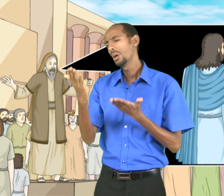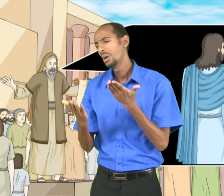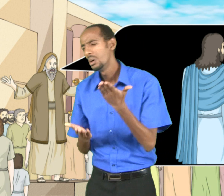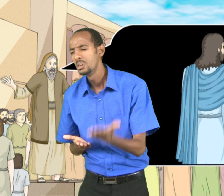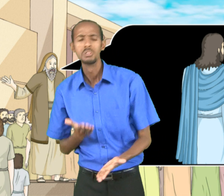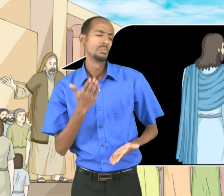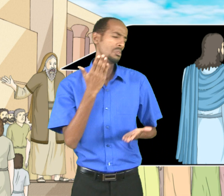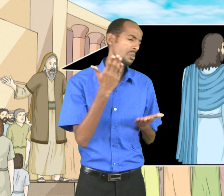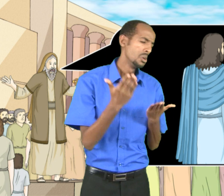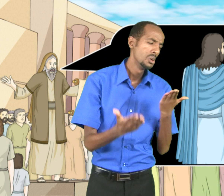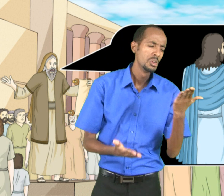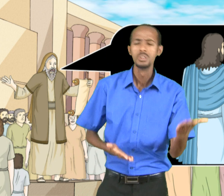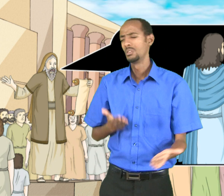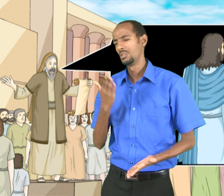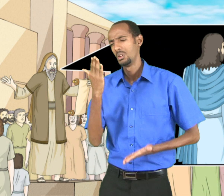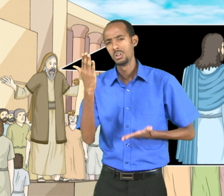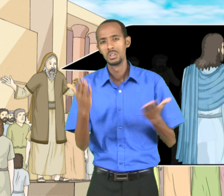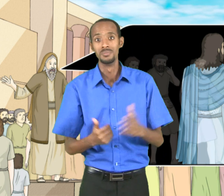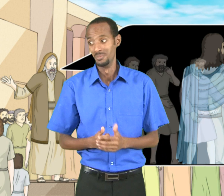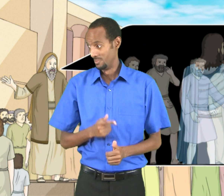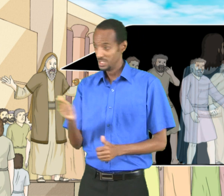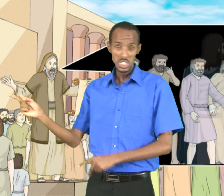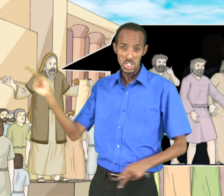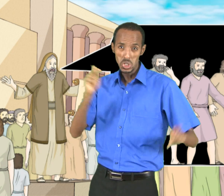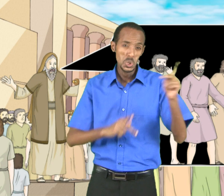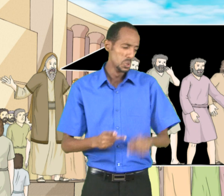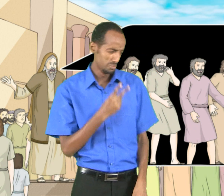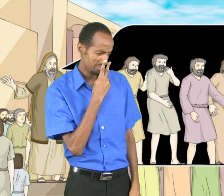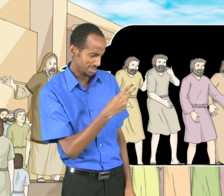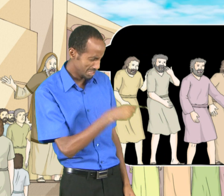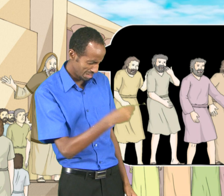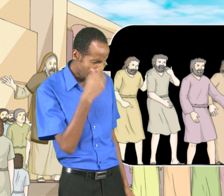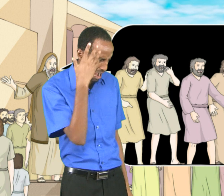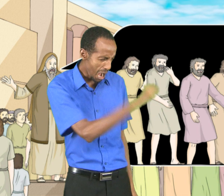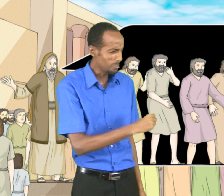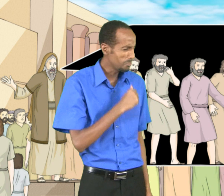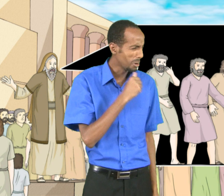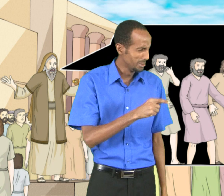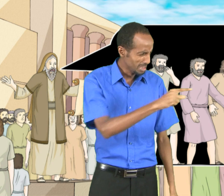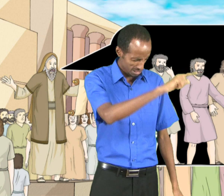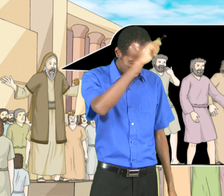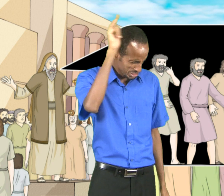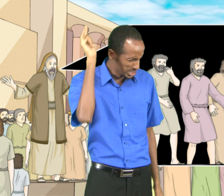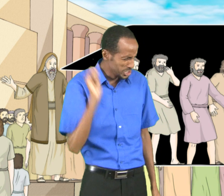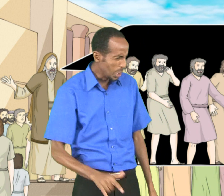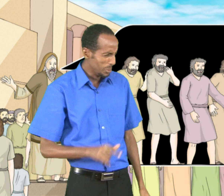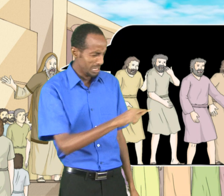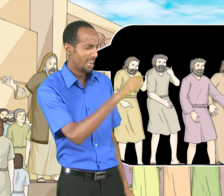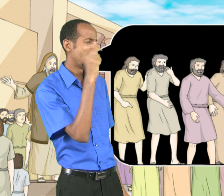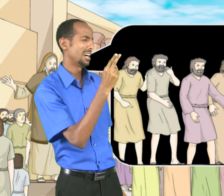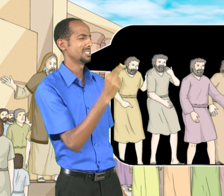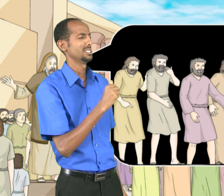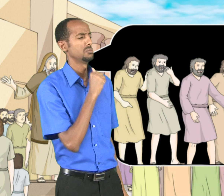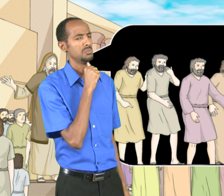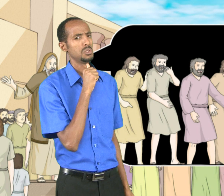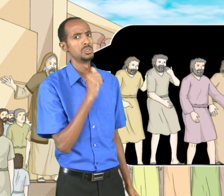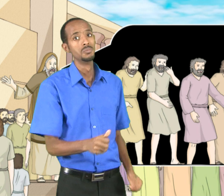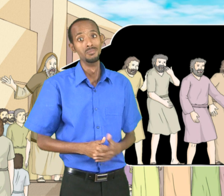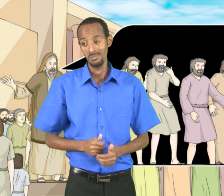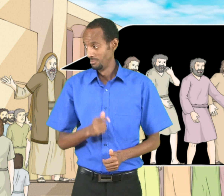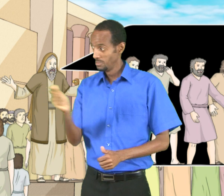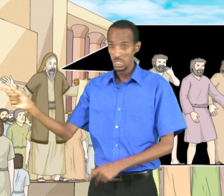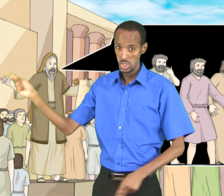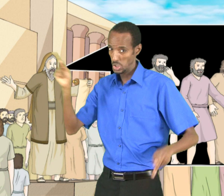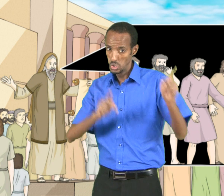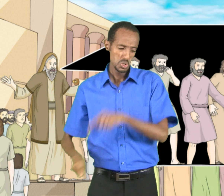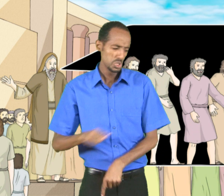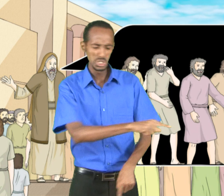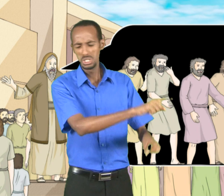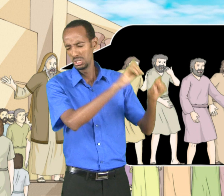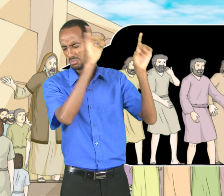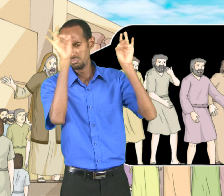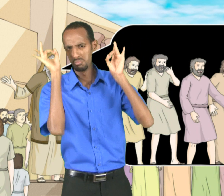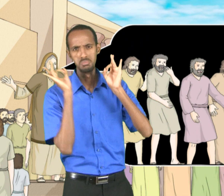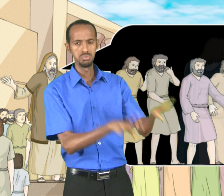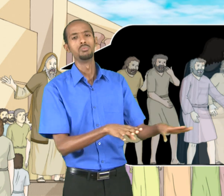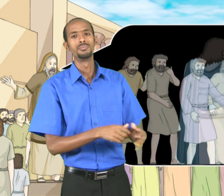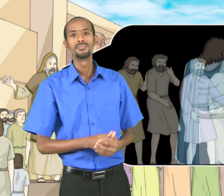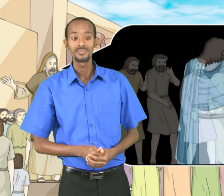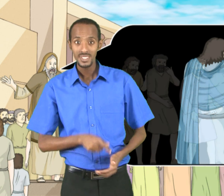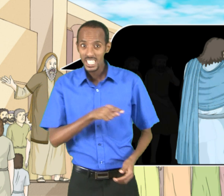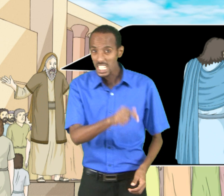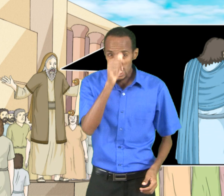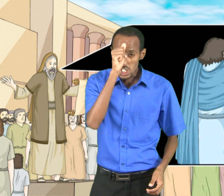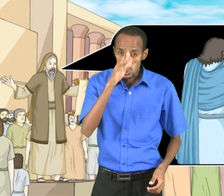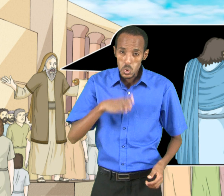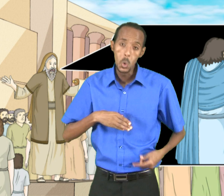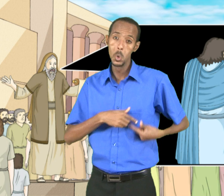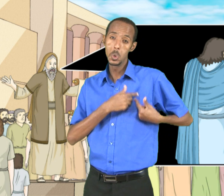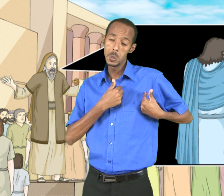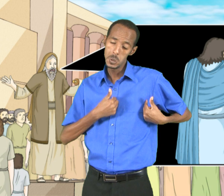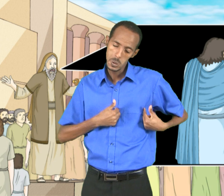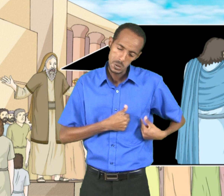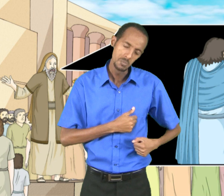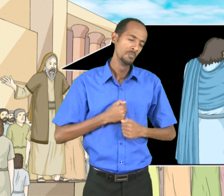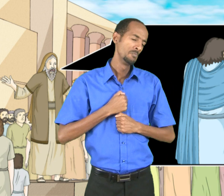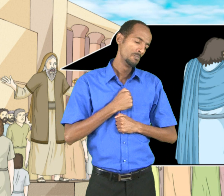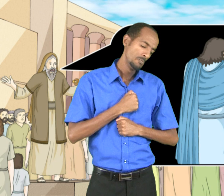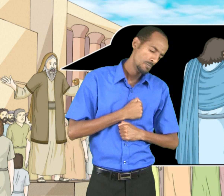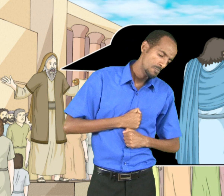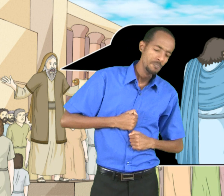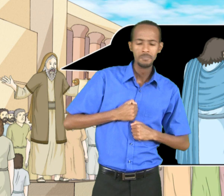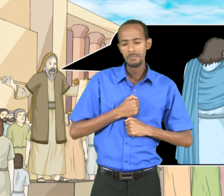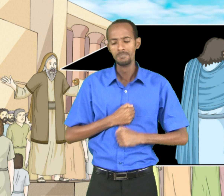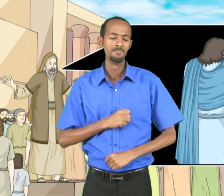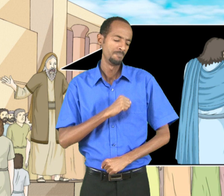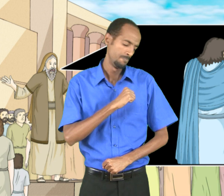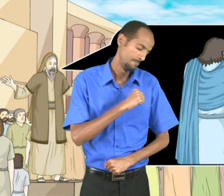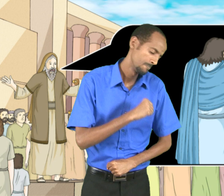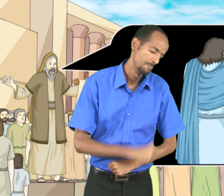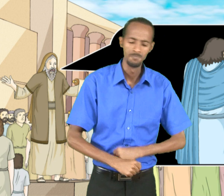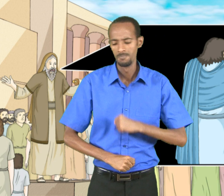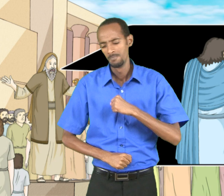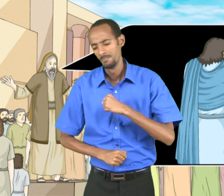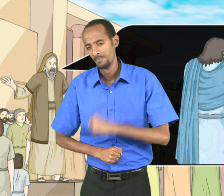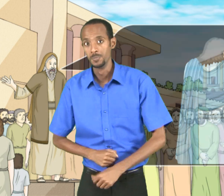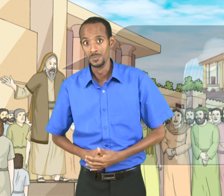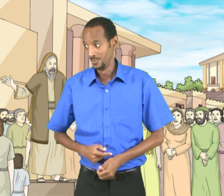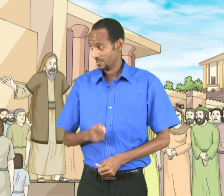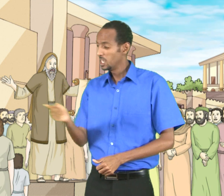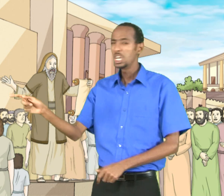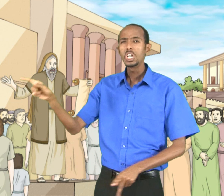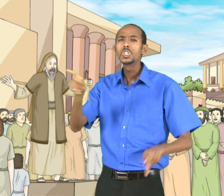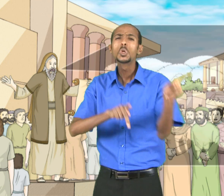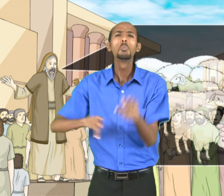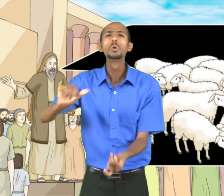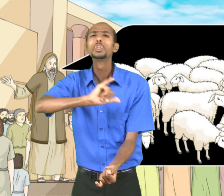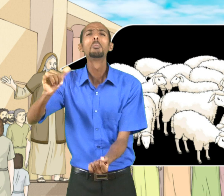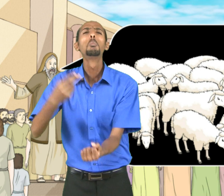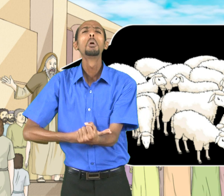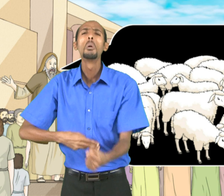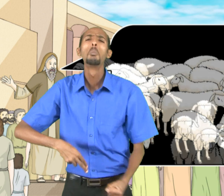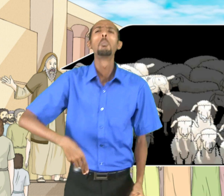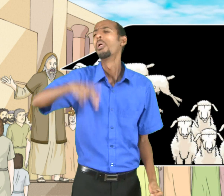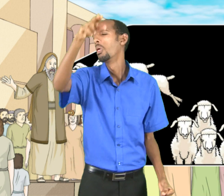He was despised and rejected by men, a man of sorrows, acquainted with grief. Like one from whom men hide their faces, He was despised, and we esteemed Him not. Surely He took on our infirmities and carried our sorrows; yet we considered Him stricken by God, struck down and afflicted. But He was pierced for our transgressions, He was crushed for our iniquities; the punishment that brought us peace was upon Him, and by His stripes we are healed.